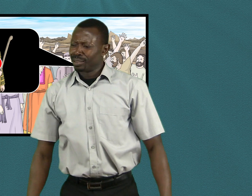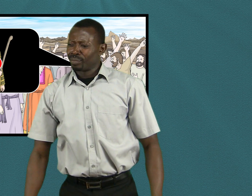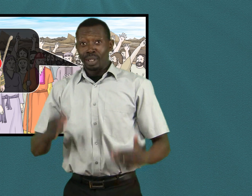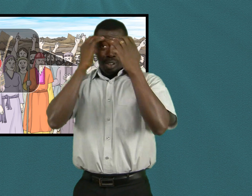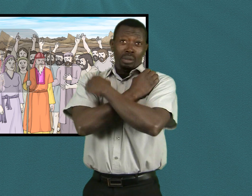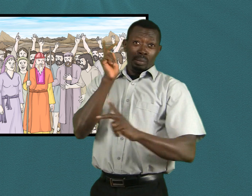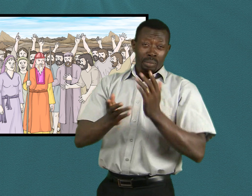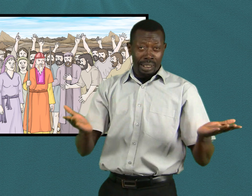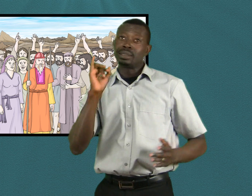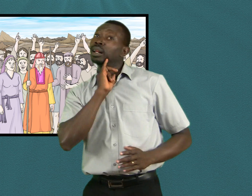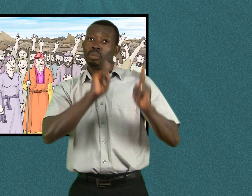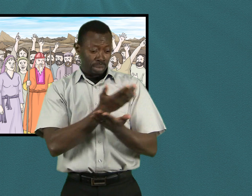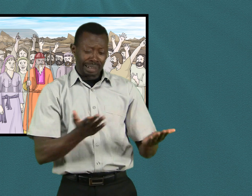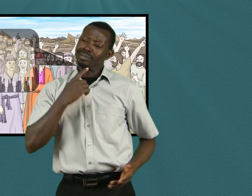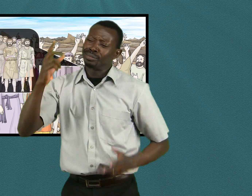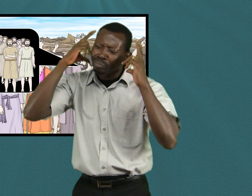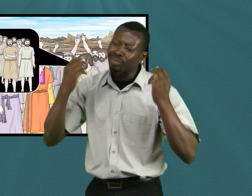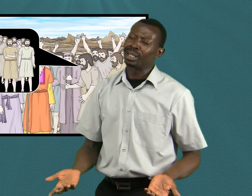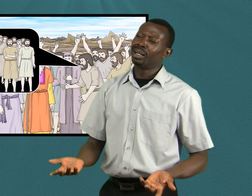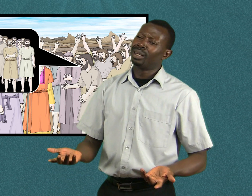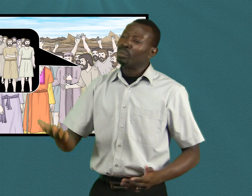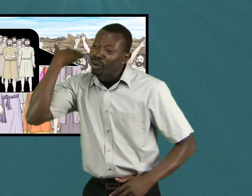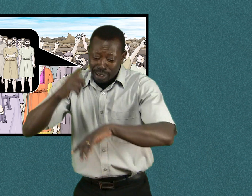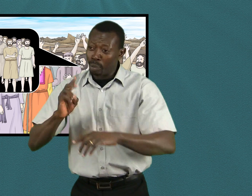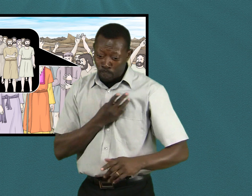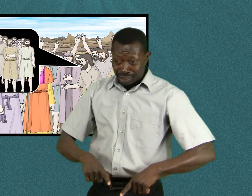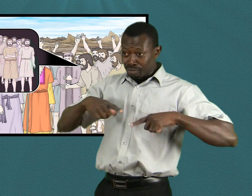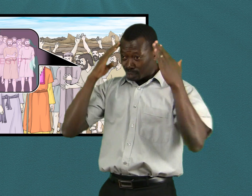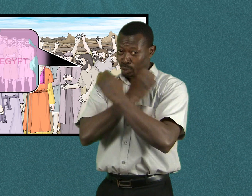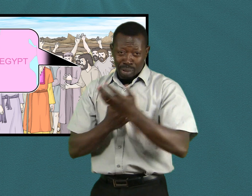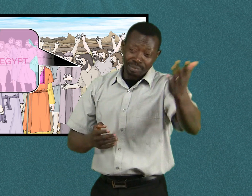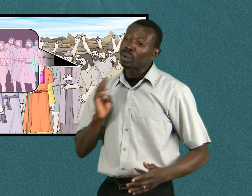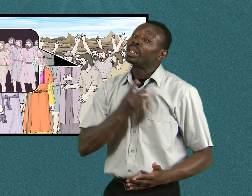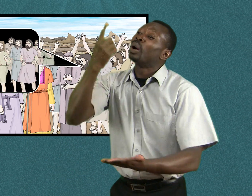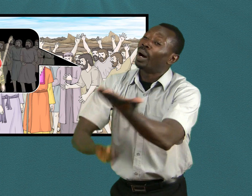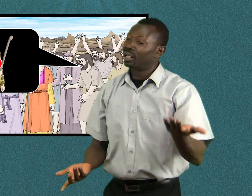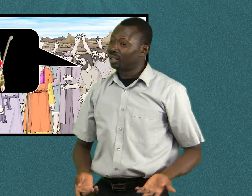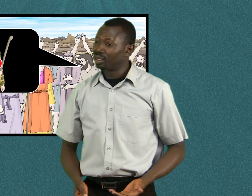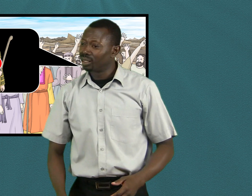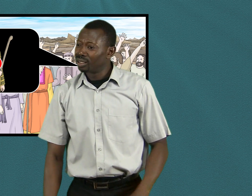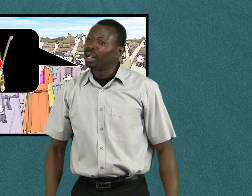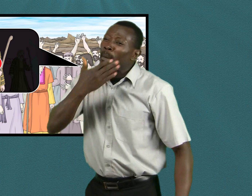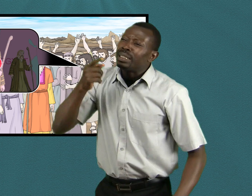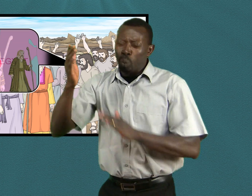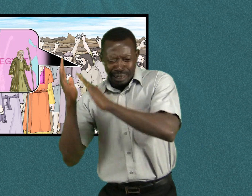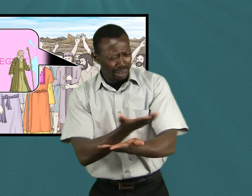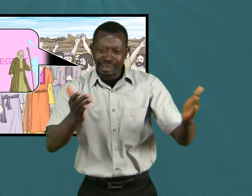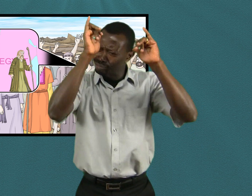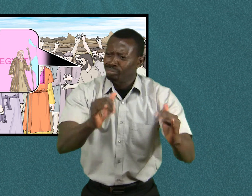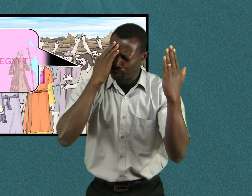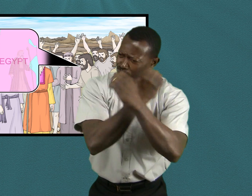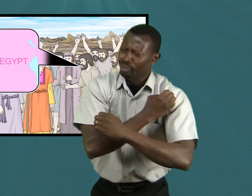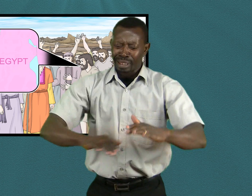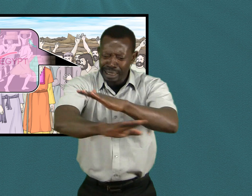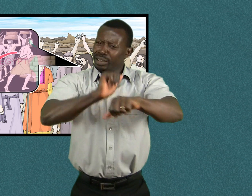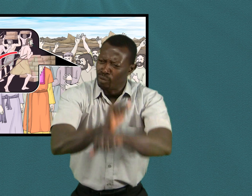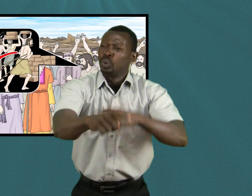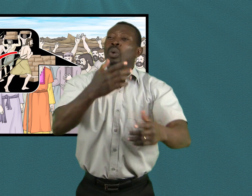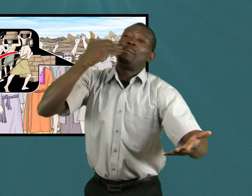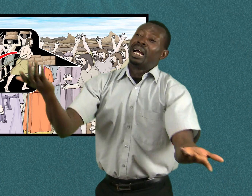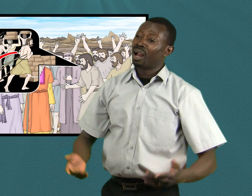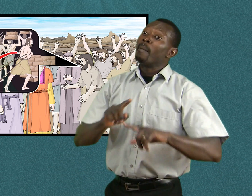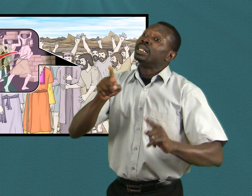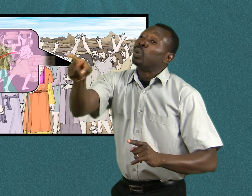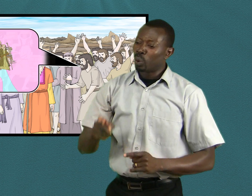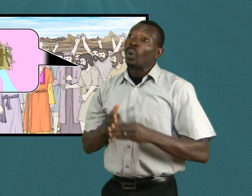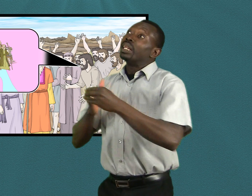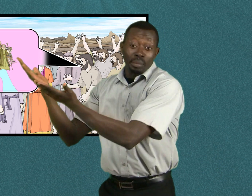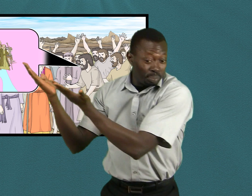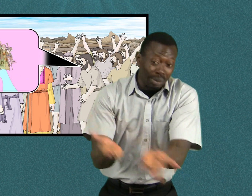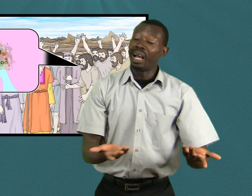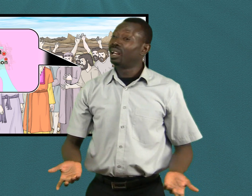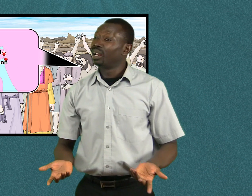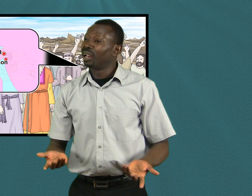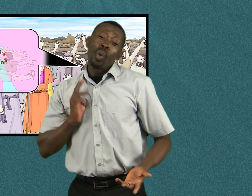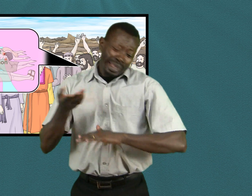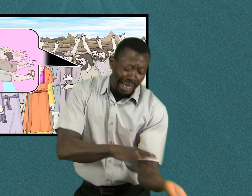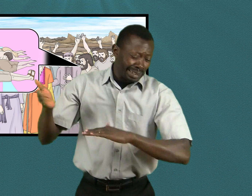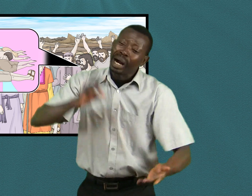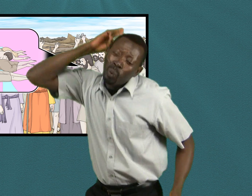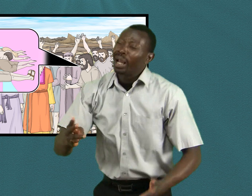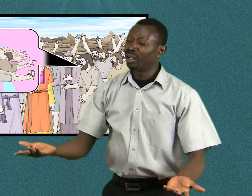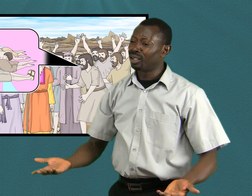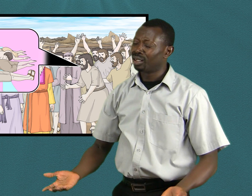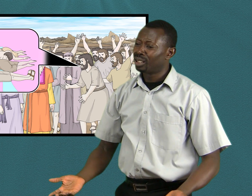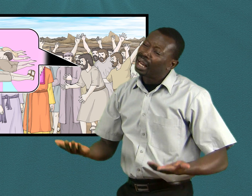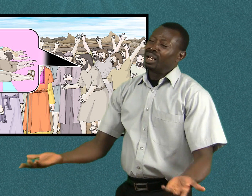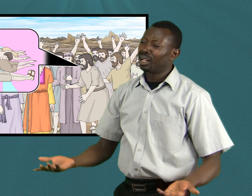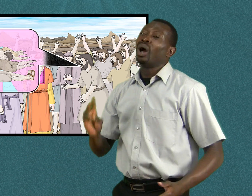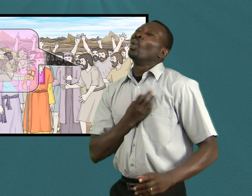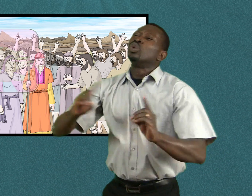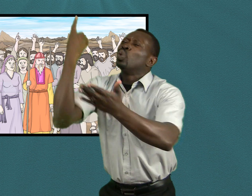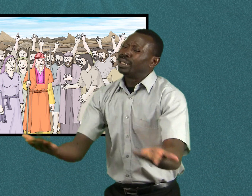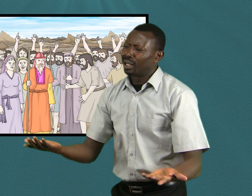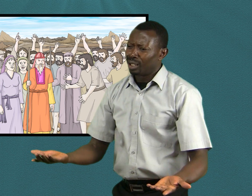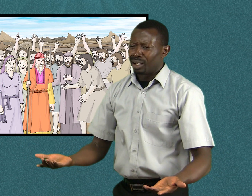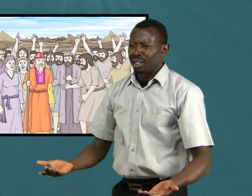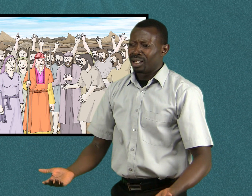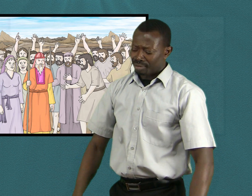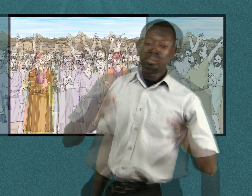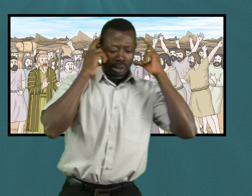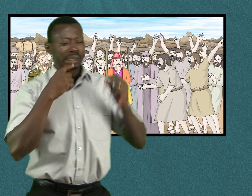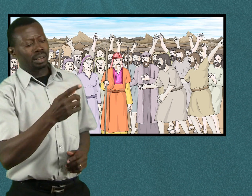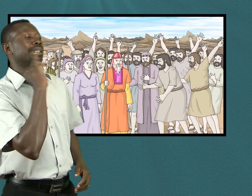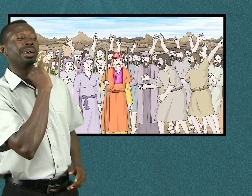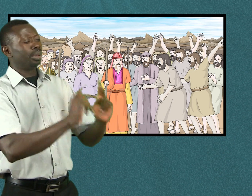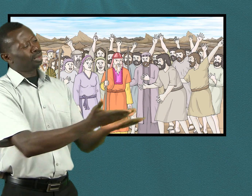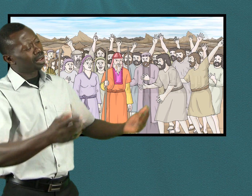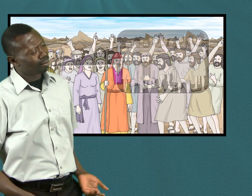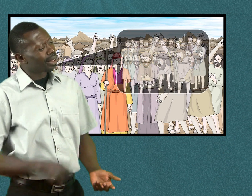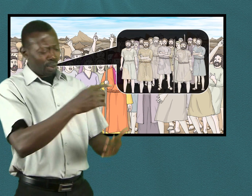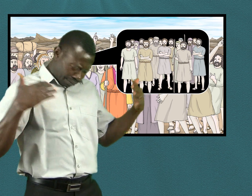Did we not say to you in Egypt, ‘Leave us alone so that we may serve the Egyptians’? For it would have been better for us to serve the Egyptians than to die in the wilderness.”